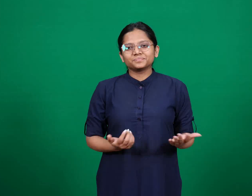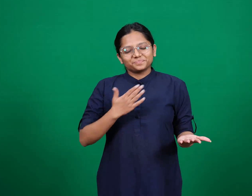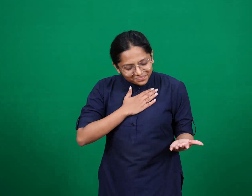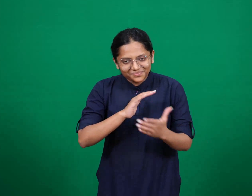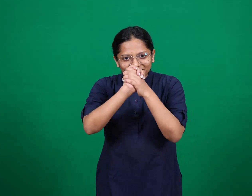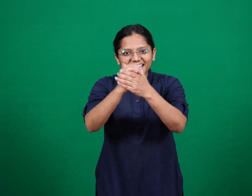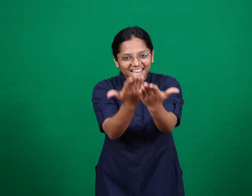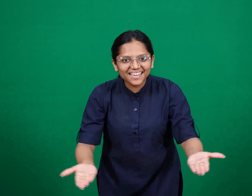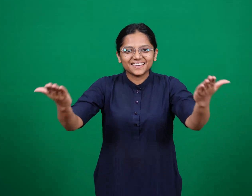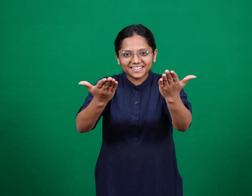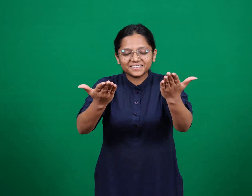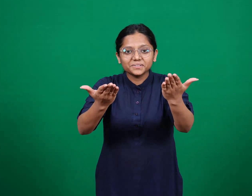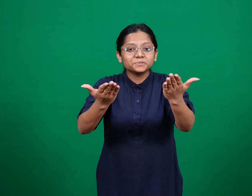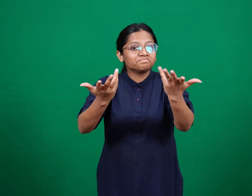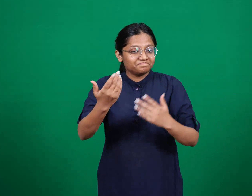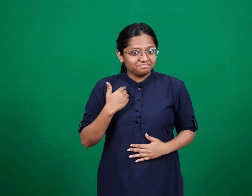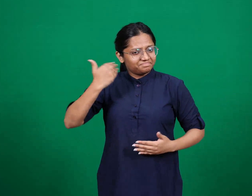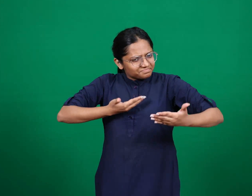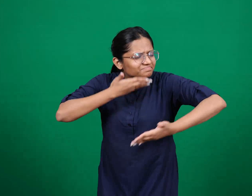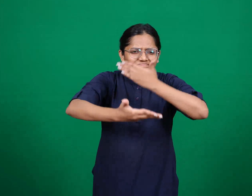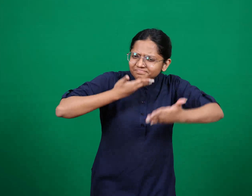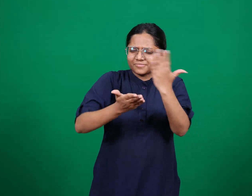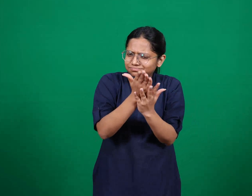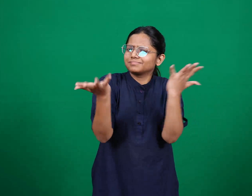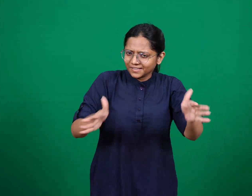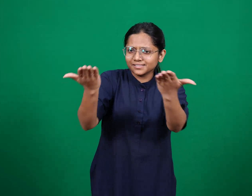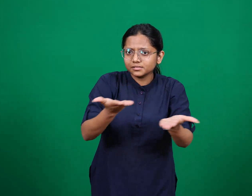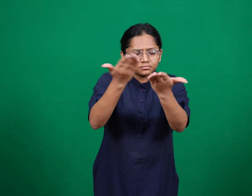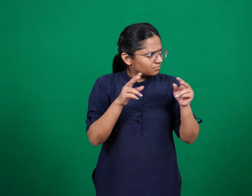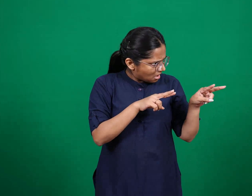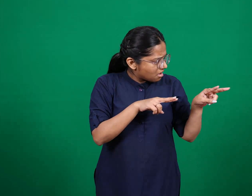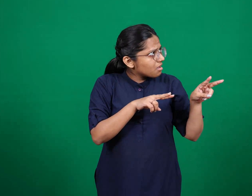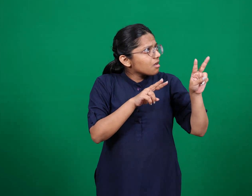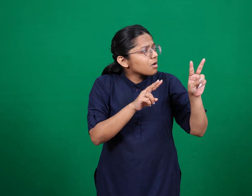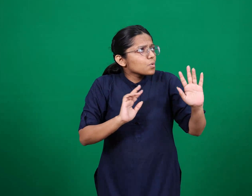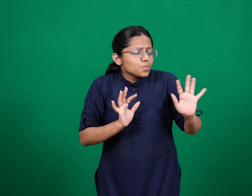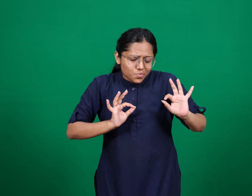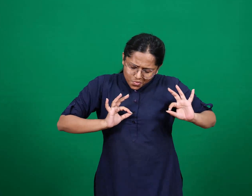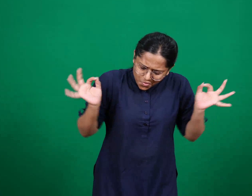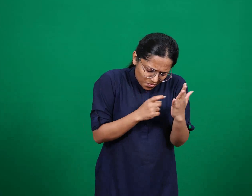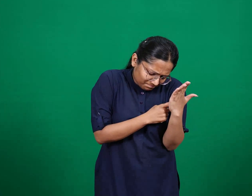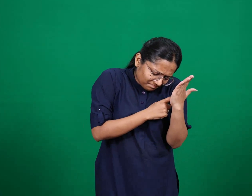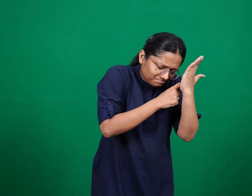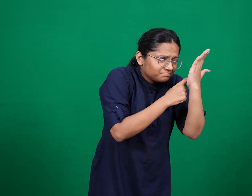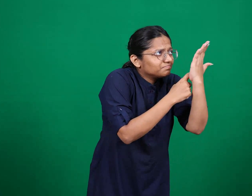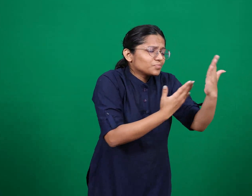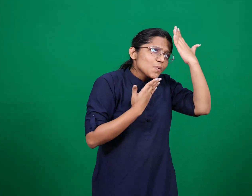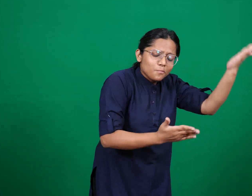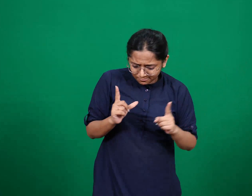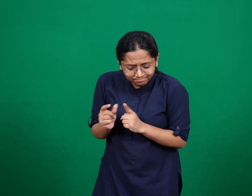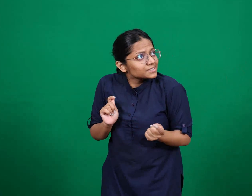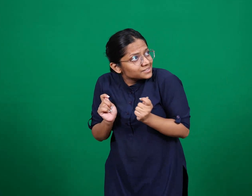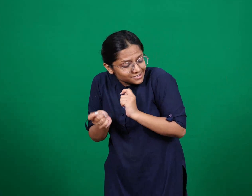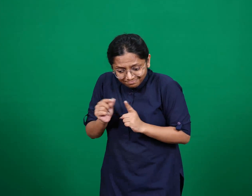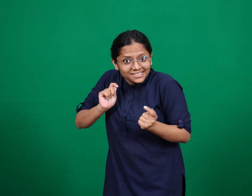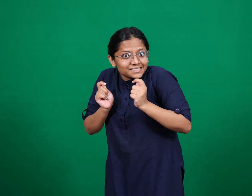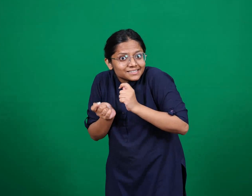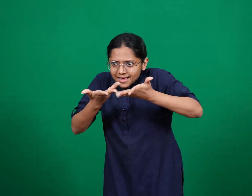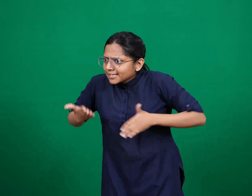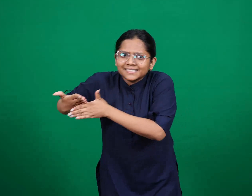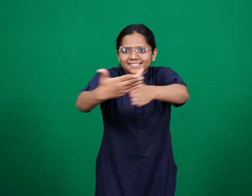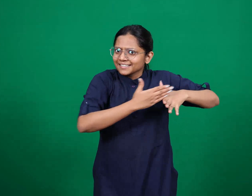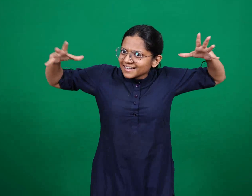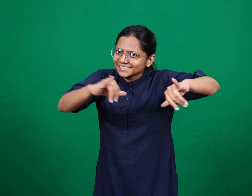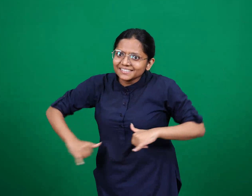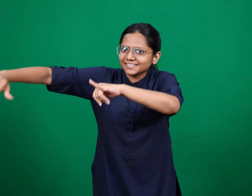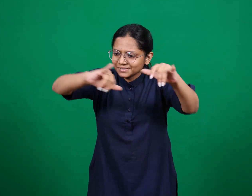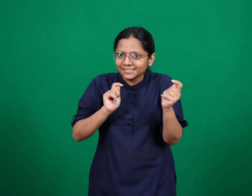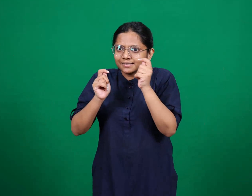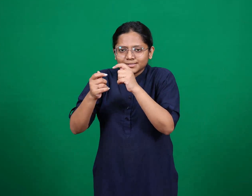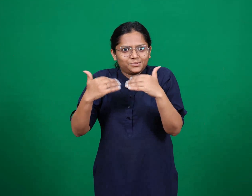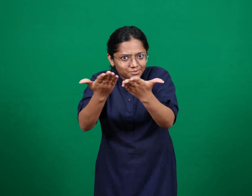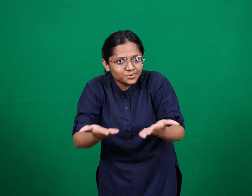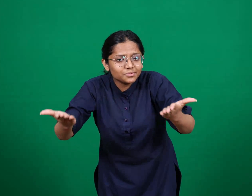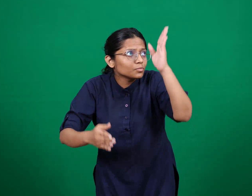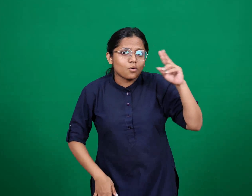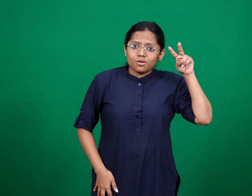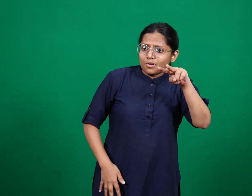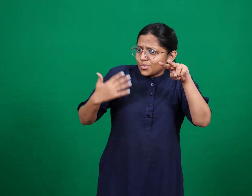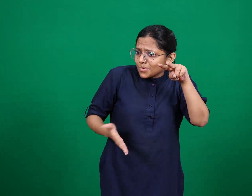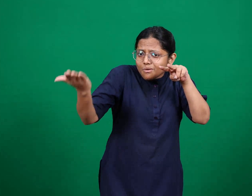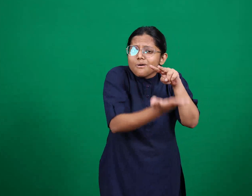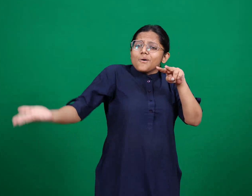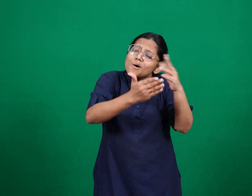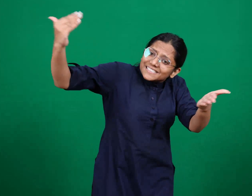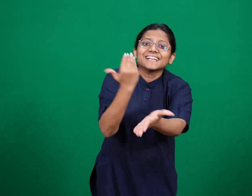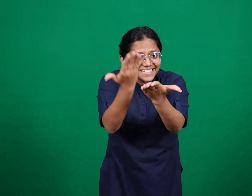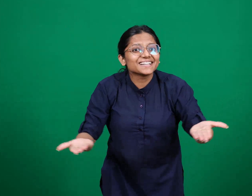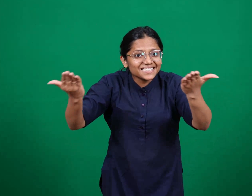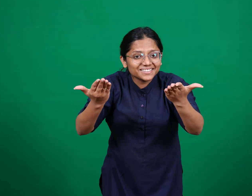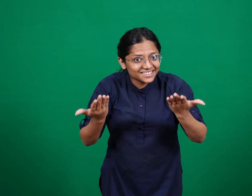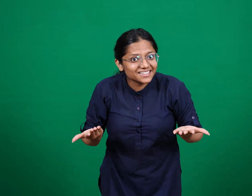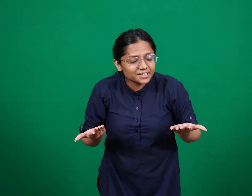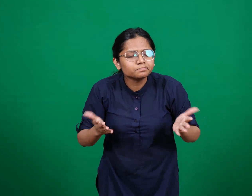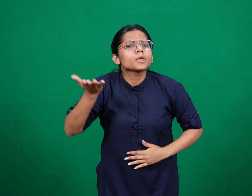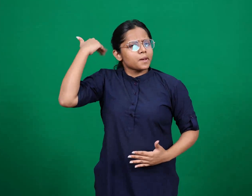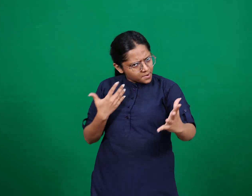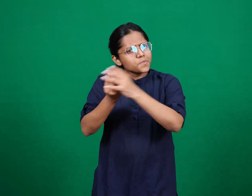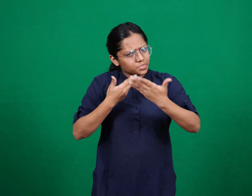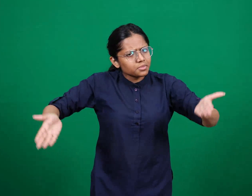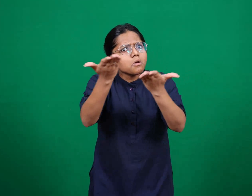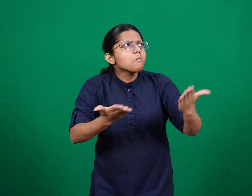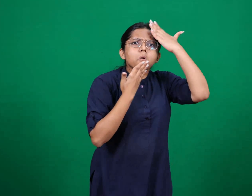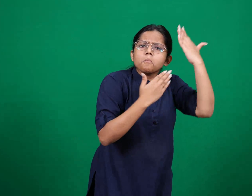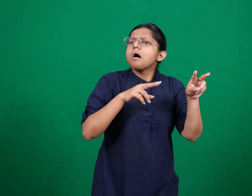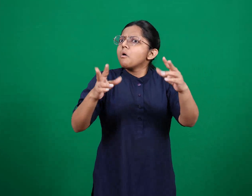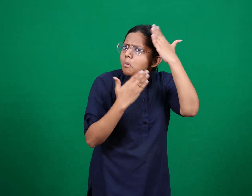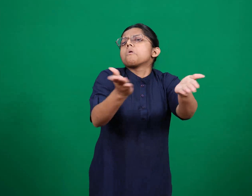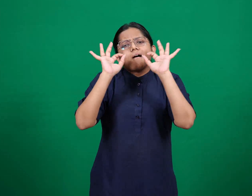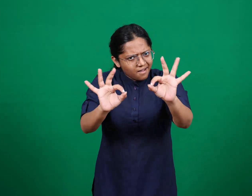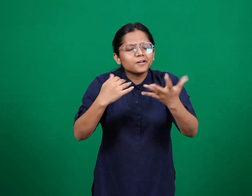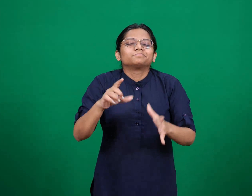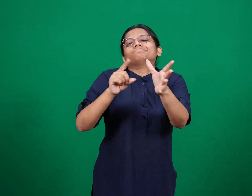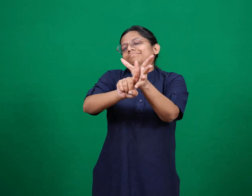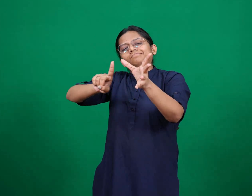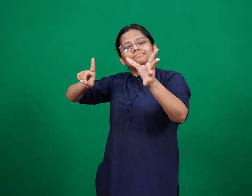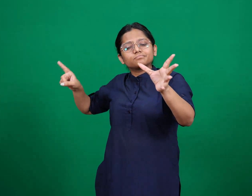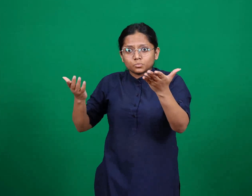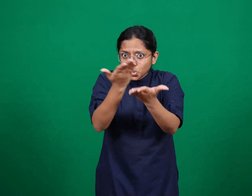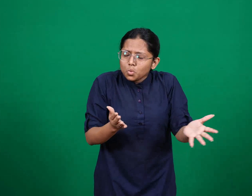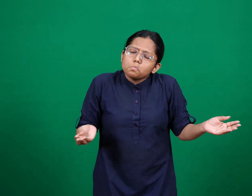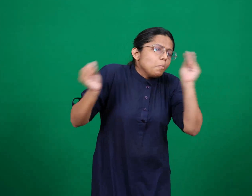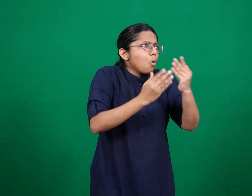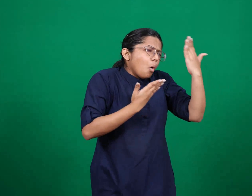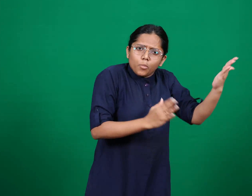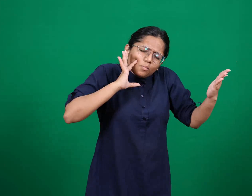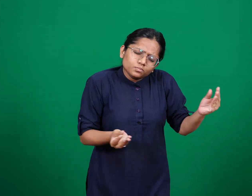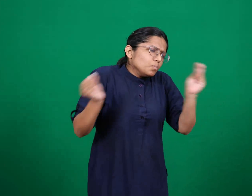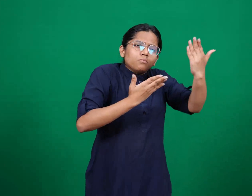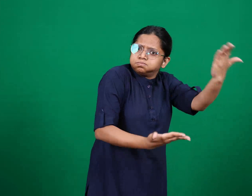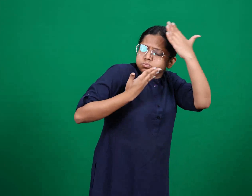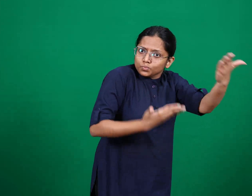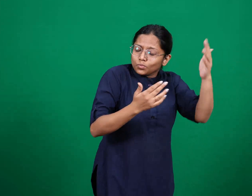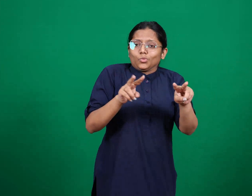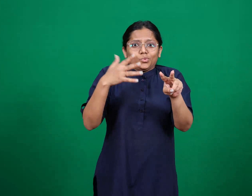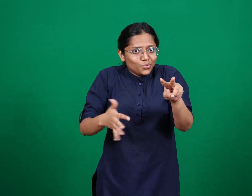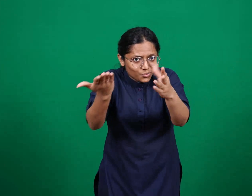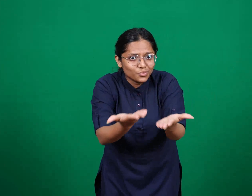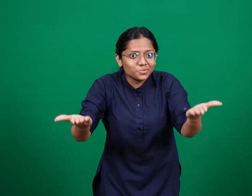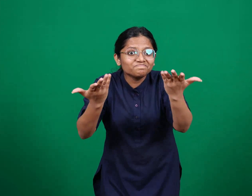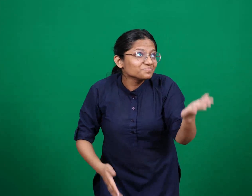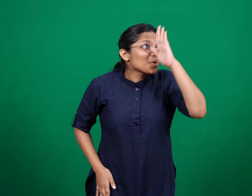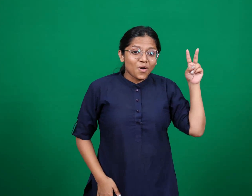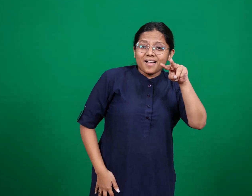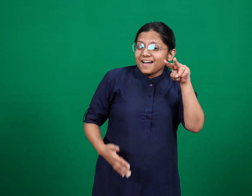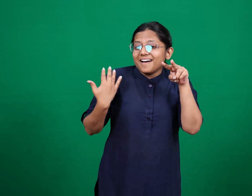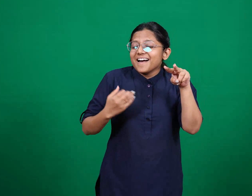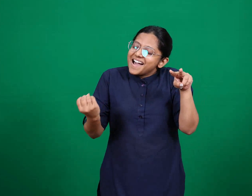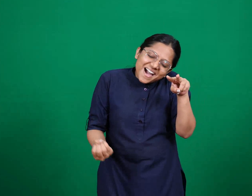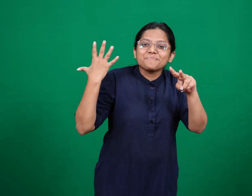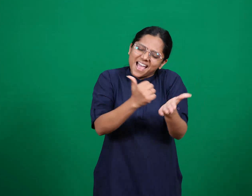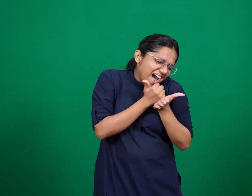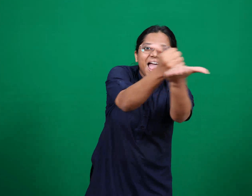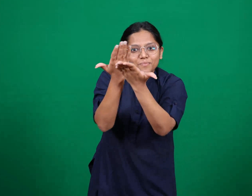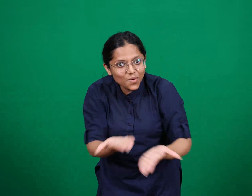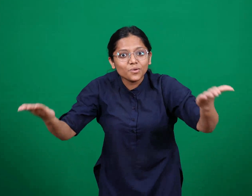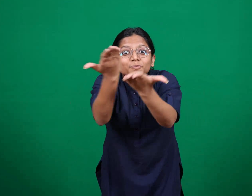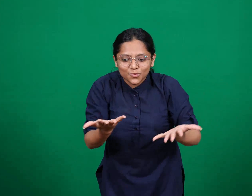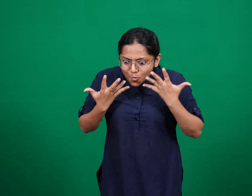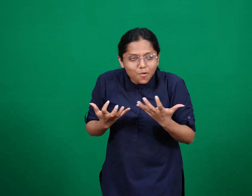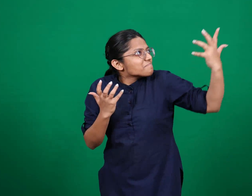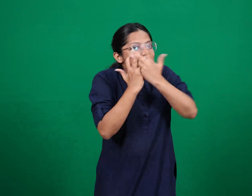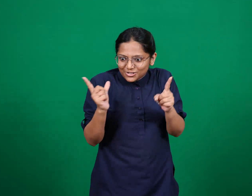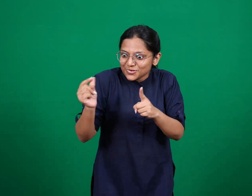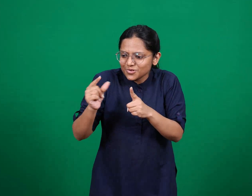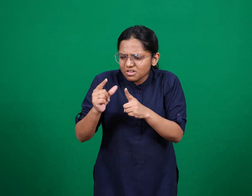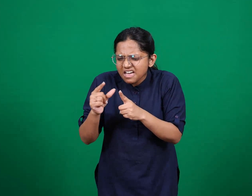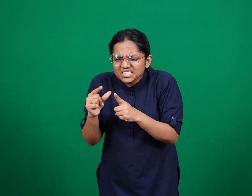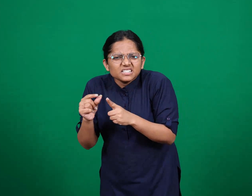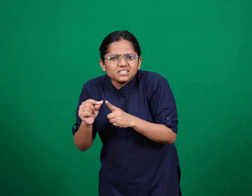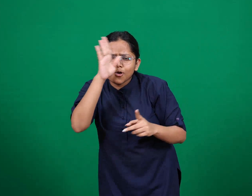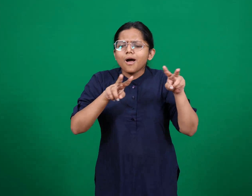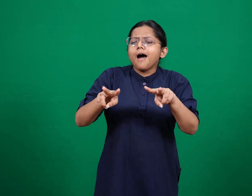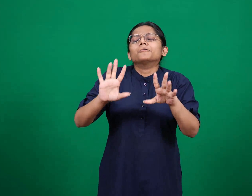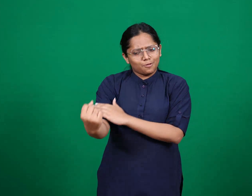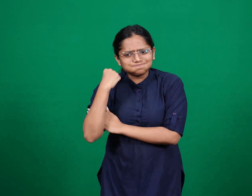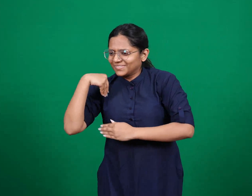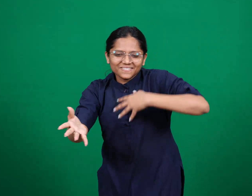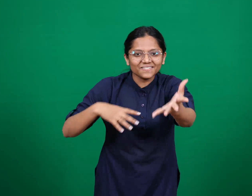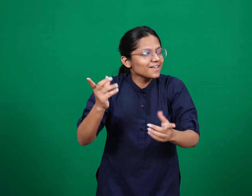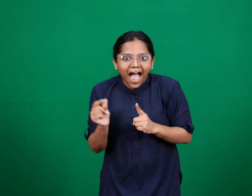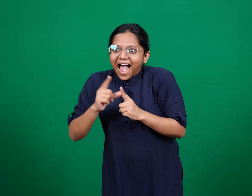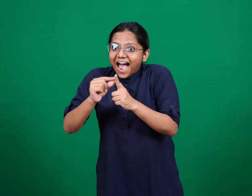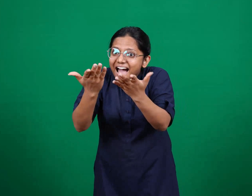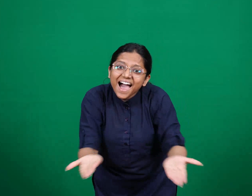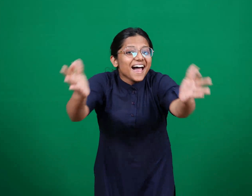Therefore, my beloved, just as you have always obeyed, not only in my presence, but now even more in my absence, continue to work out your salvation with fear and trembling.